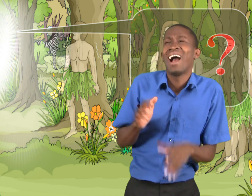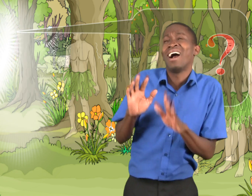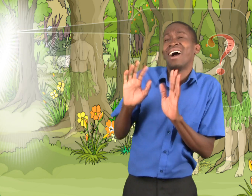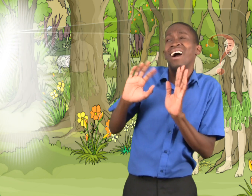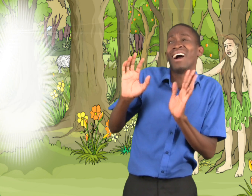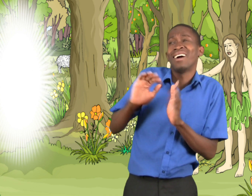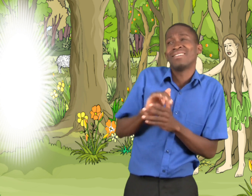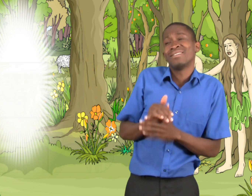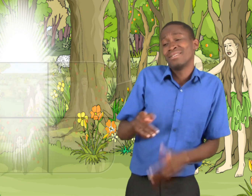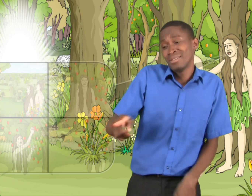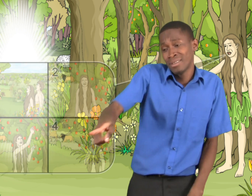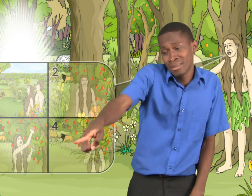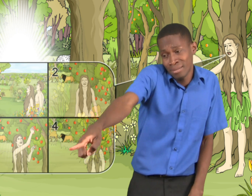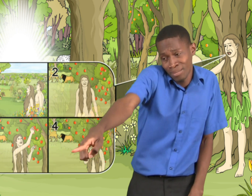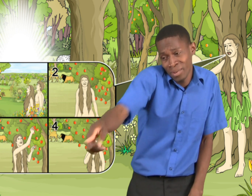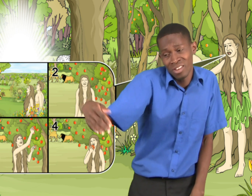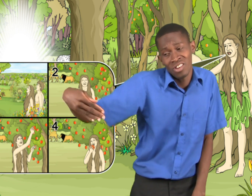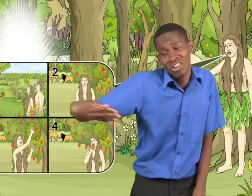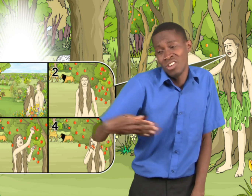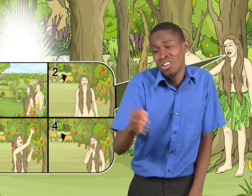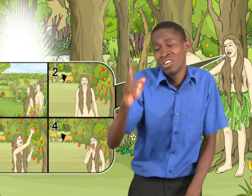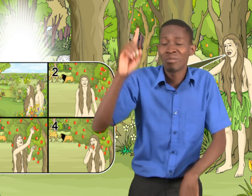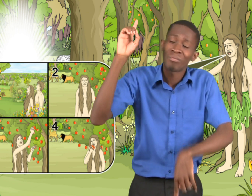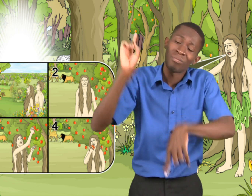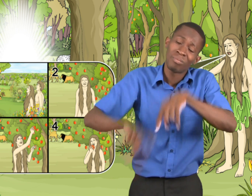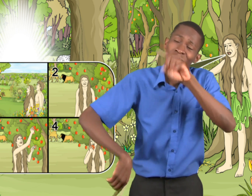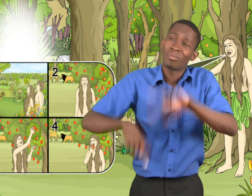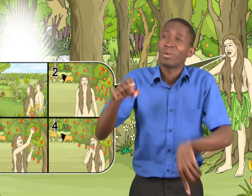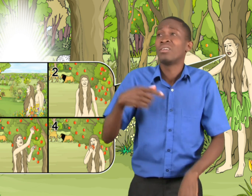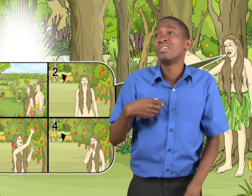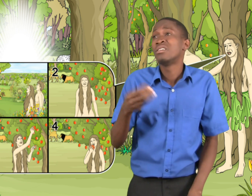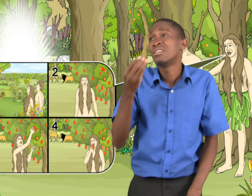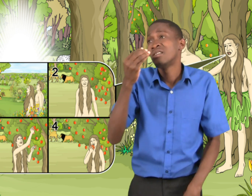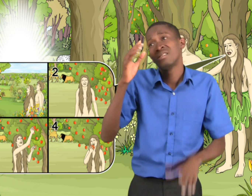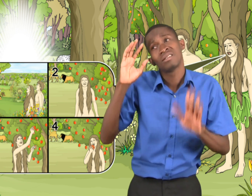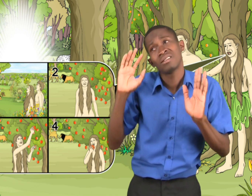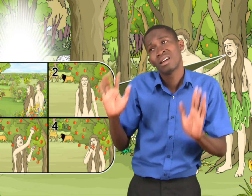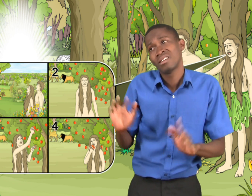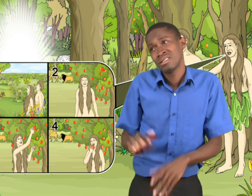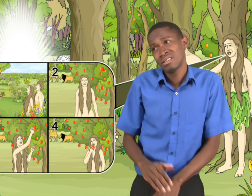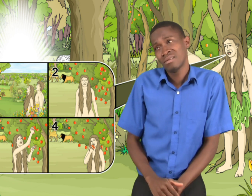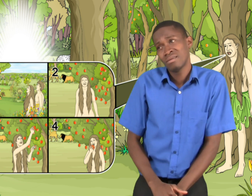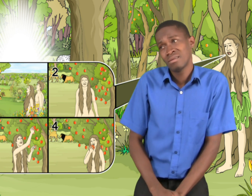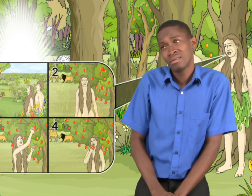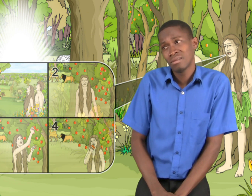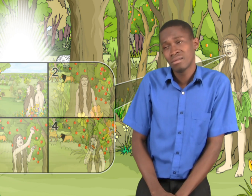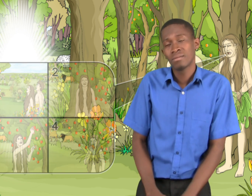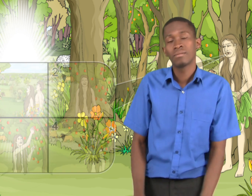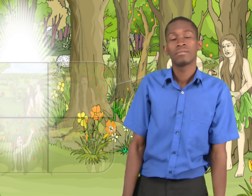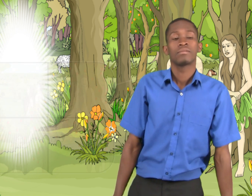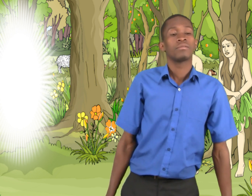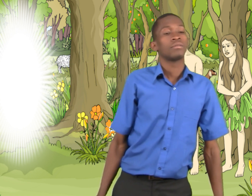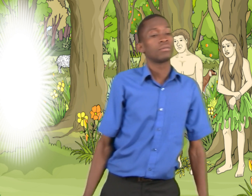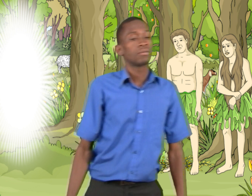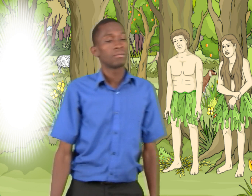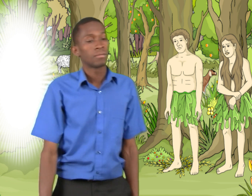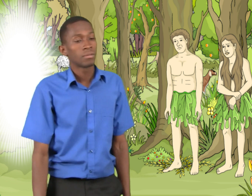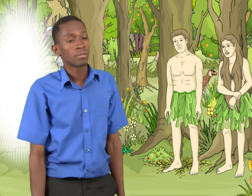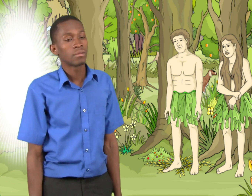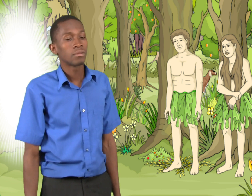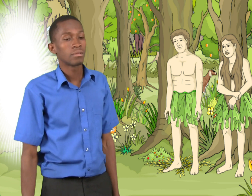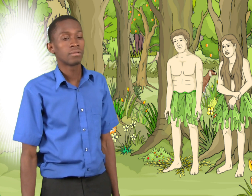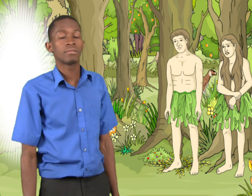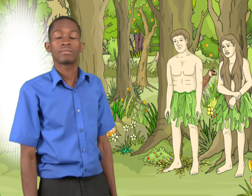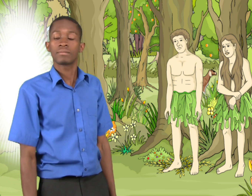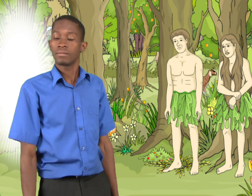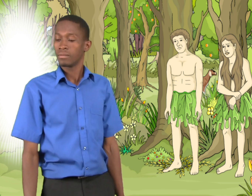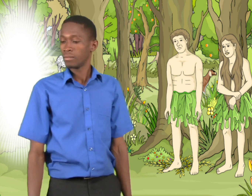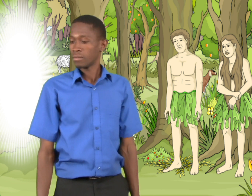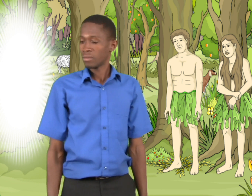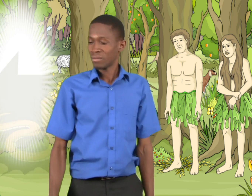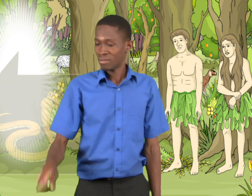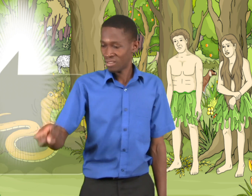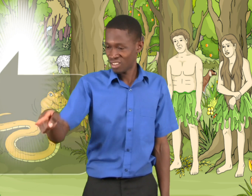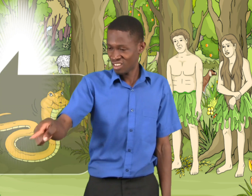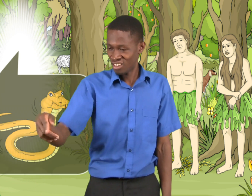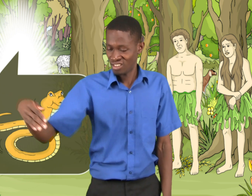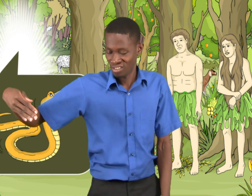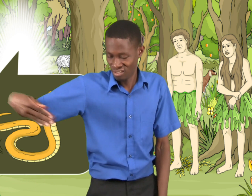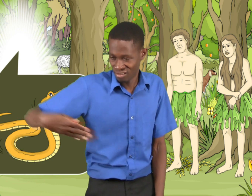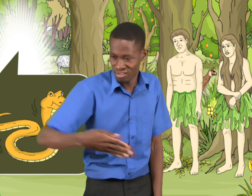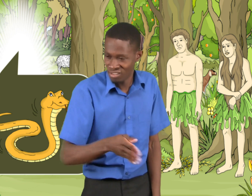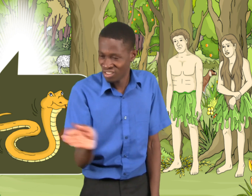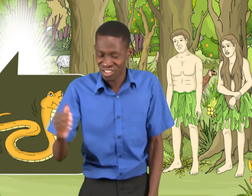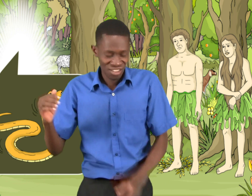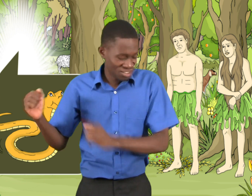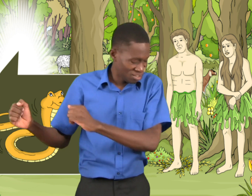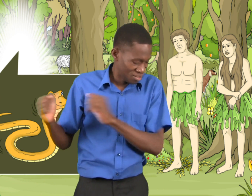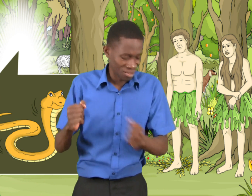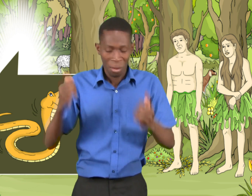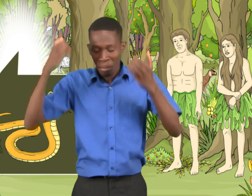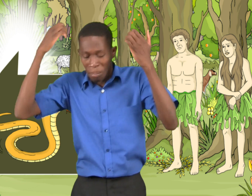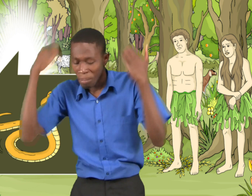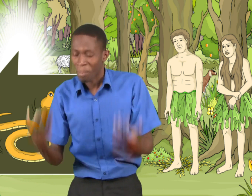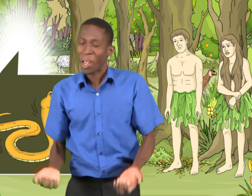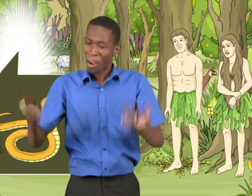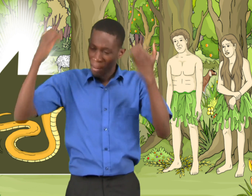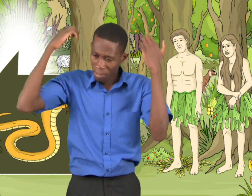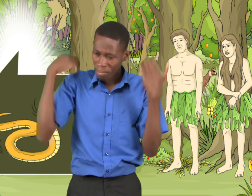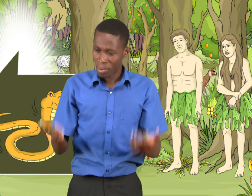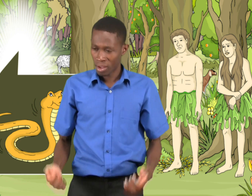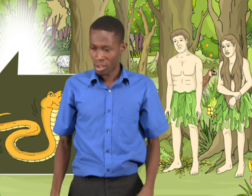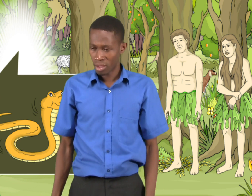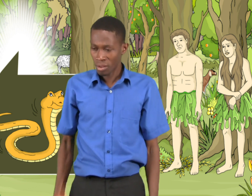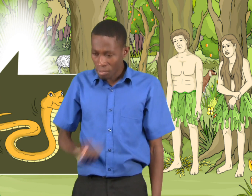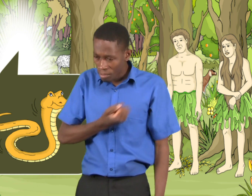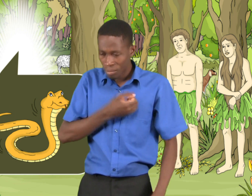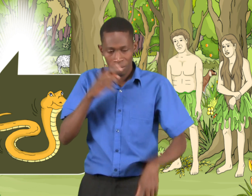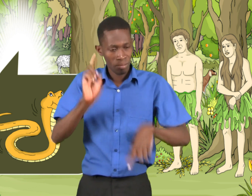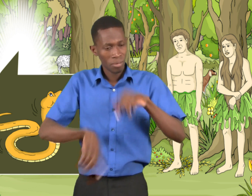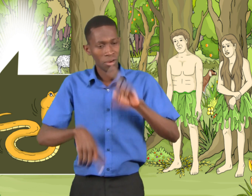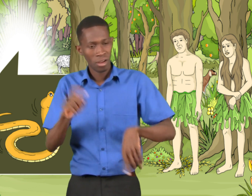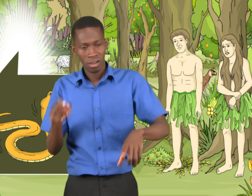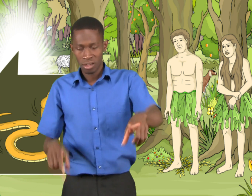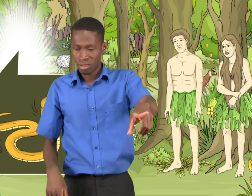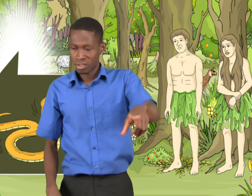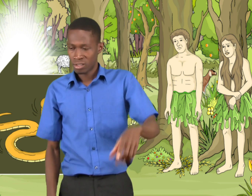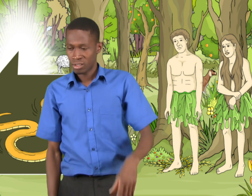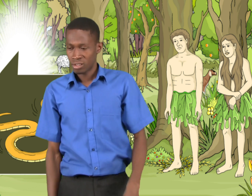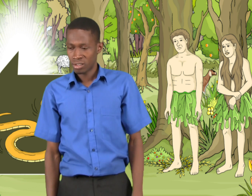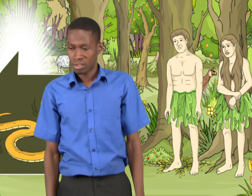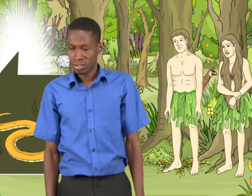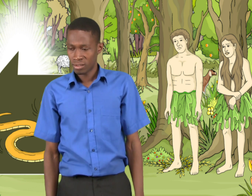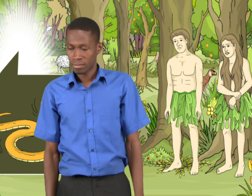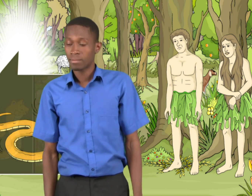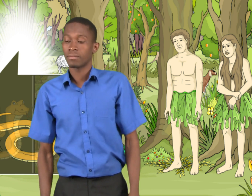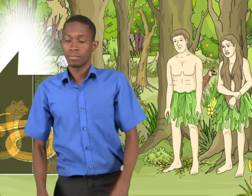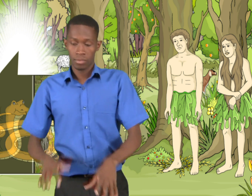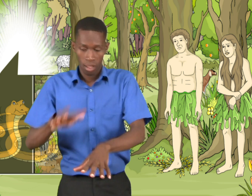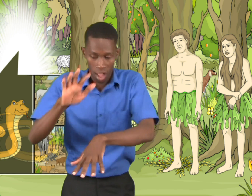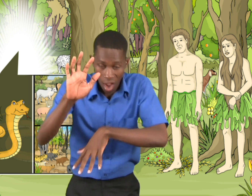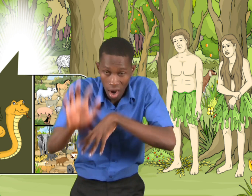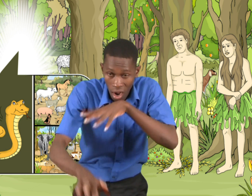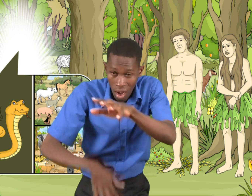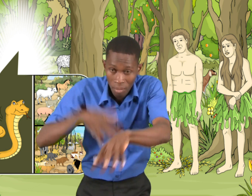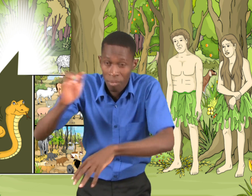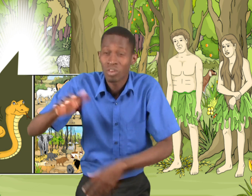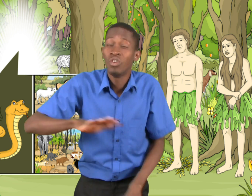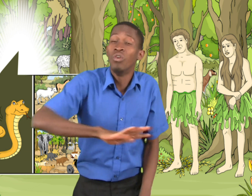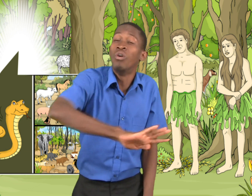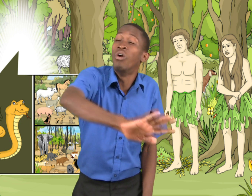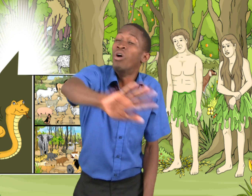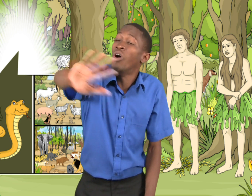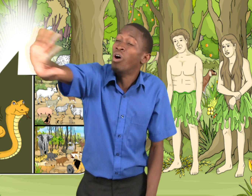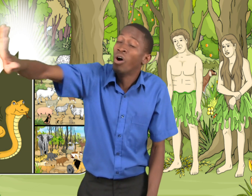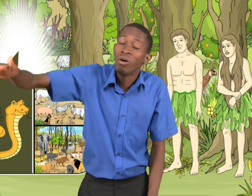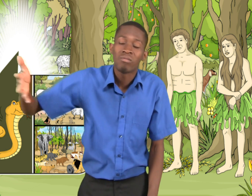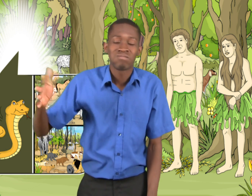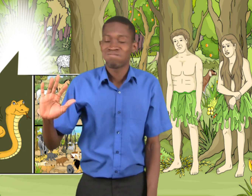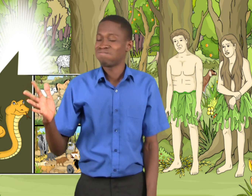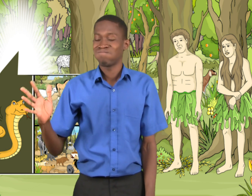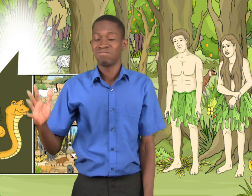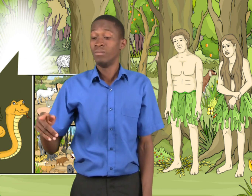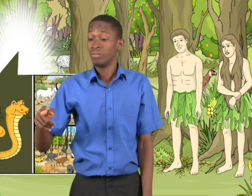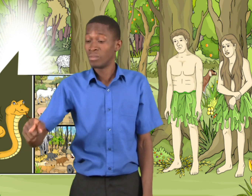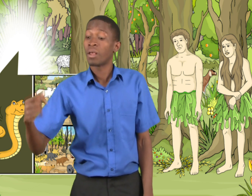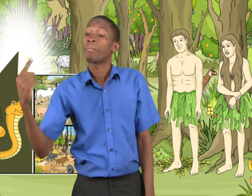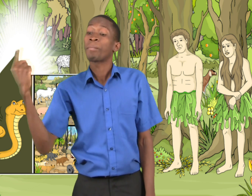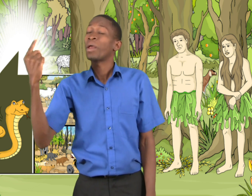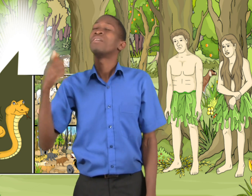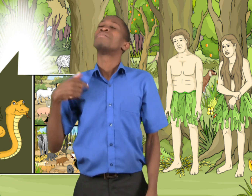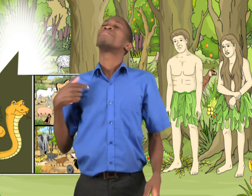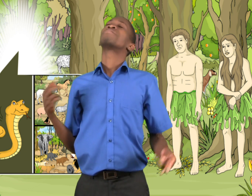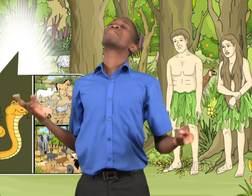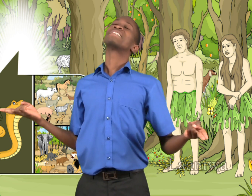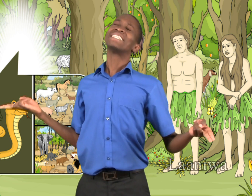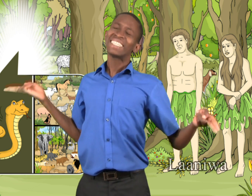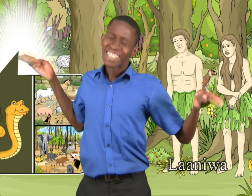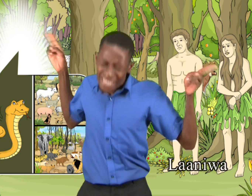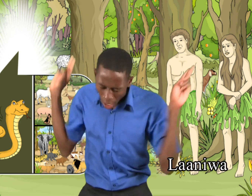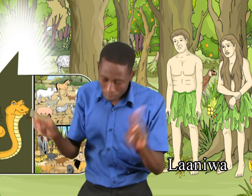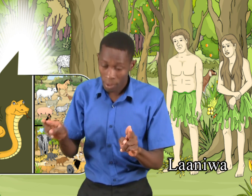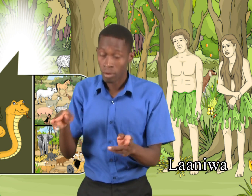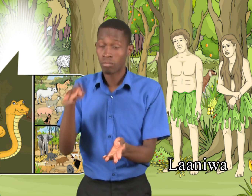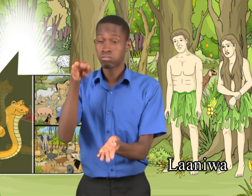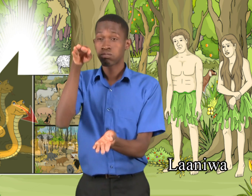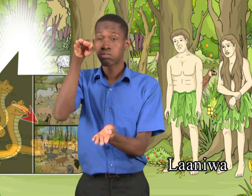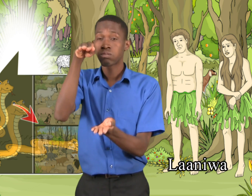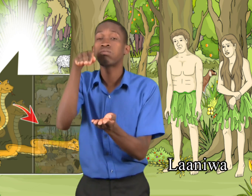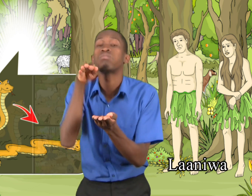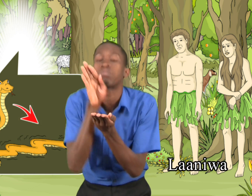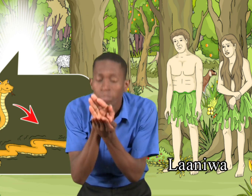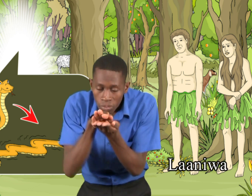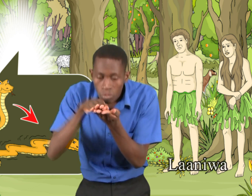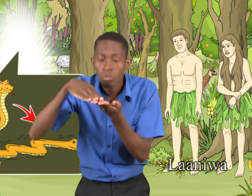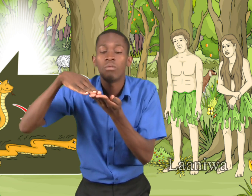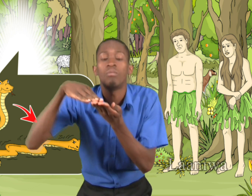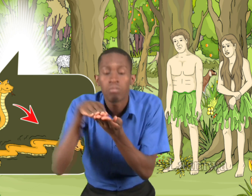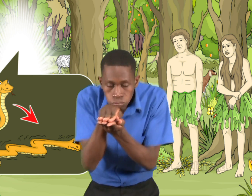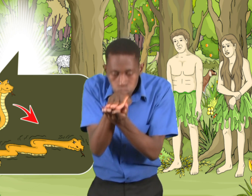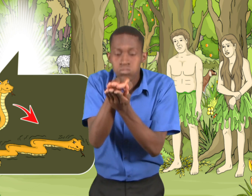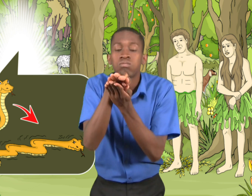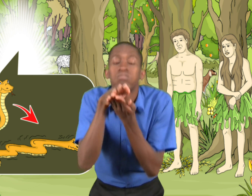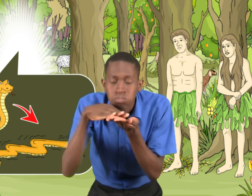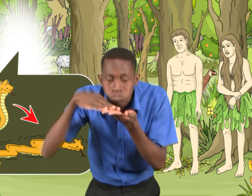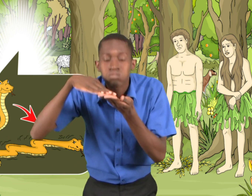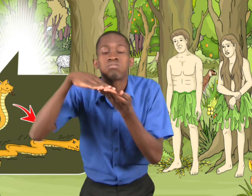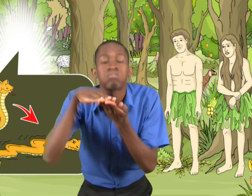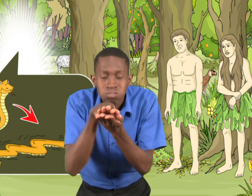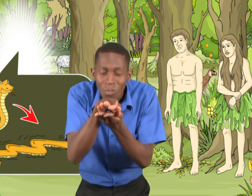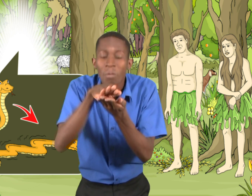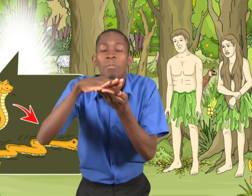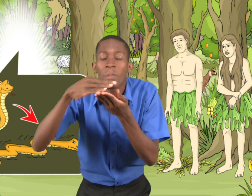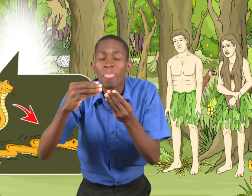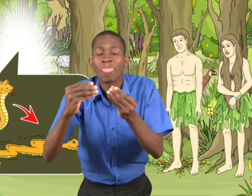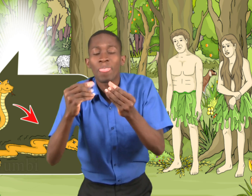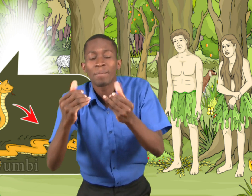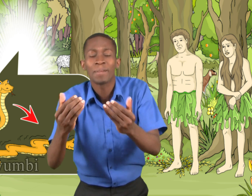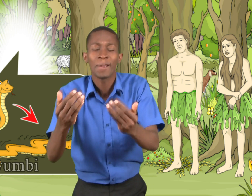“The serpent deceived me,” she replied, “and I ate.” So the LORD God said to the serpent: “Because you have done this, cursed are you above all livestock and every beast of the field!